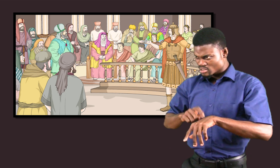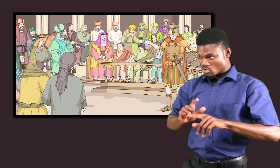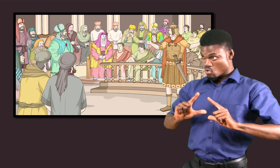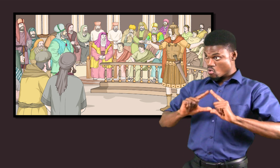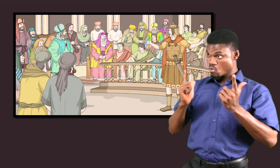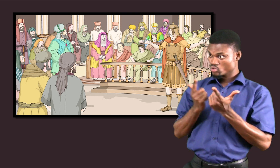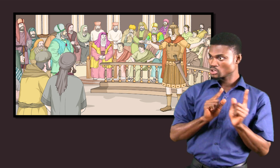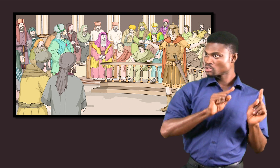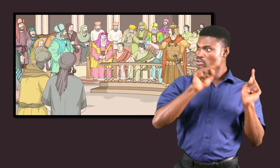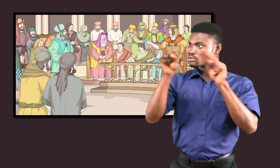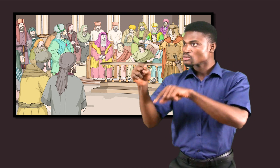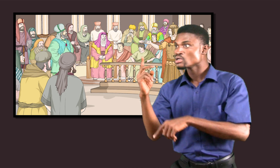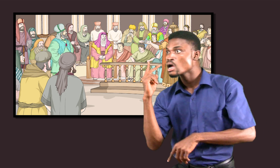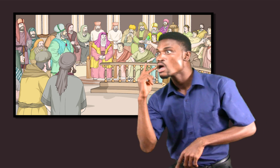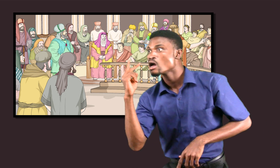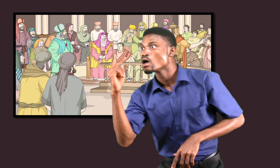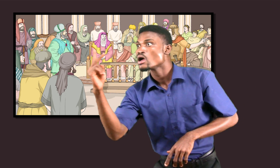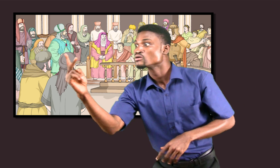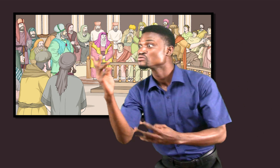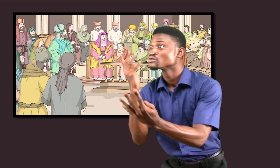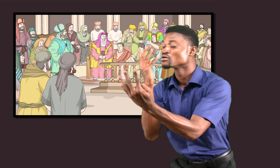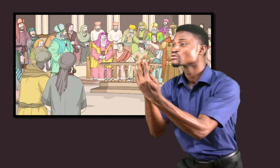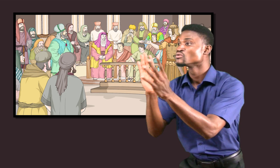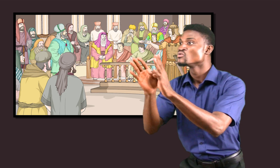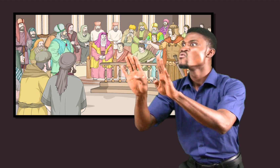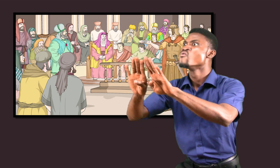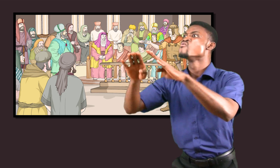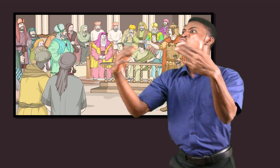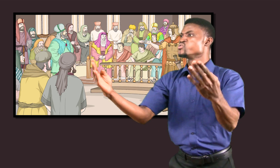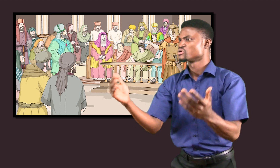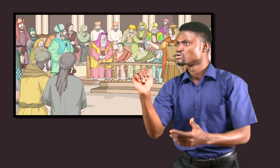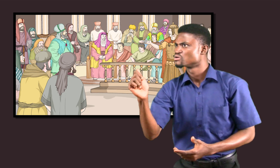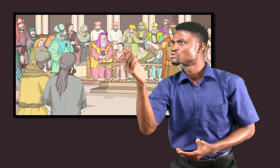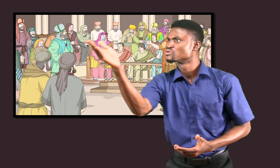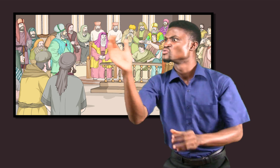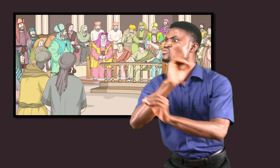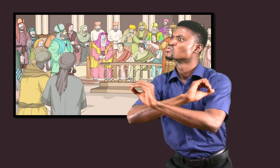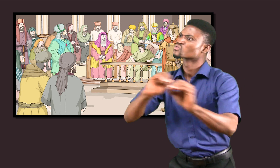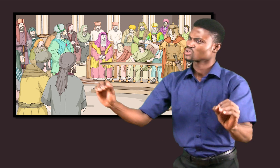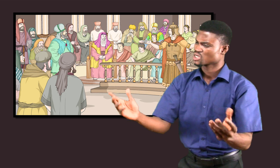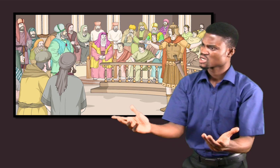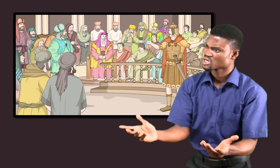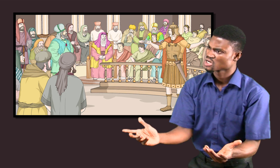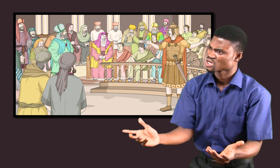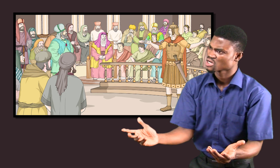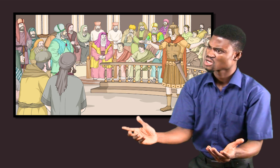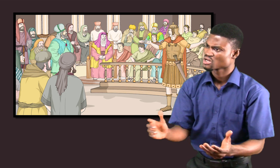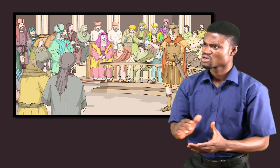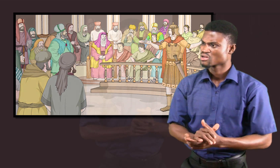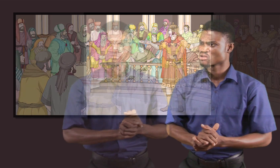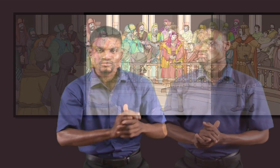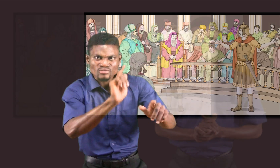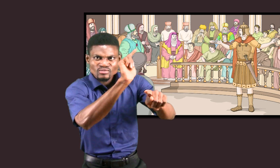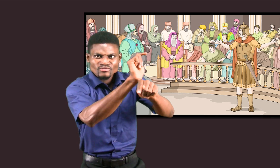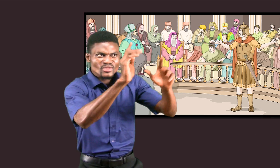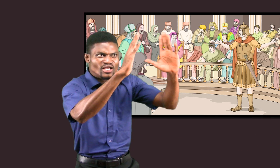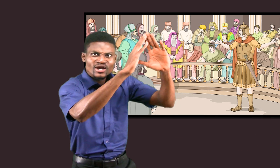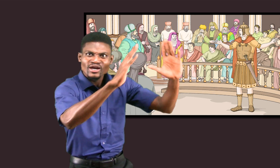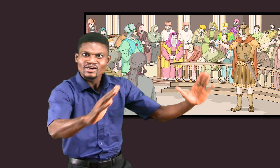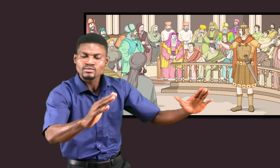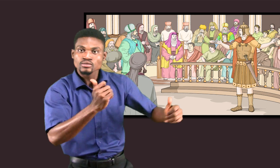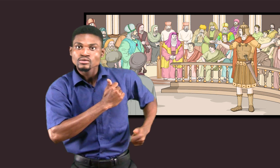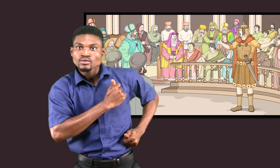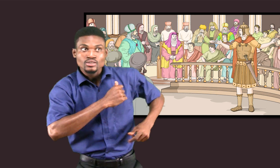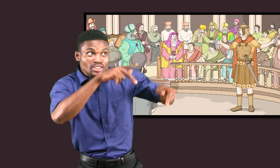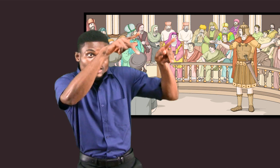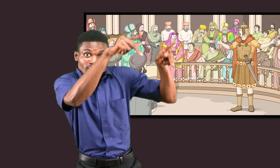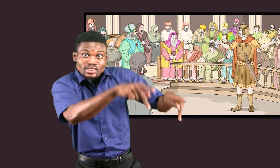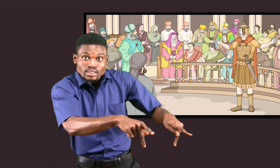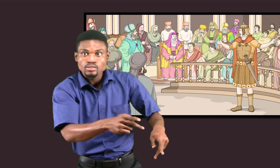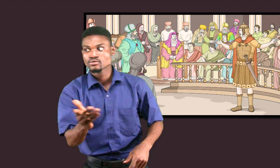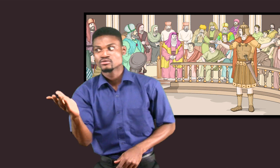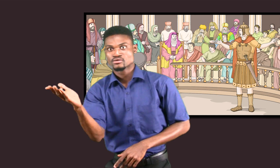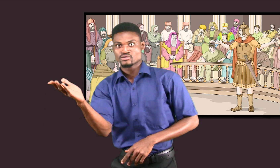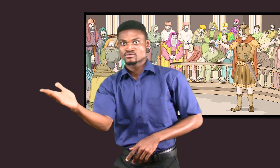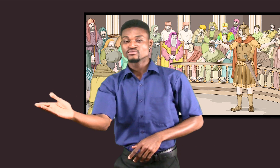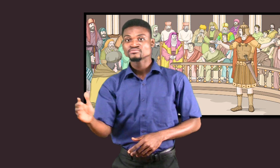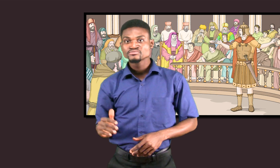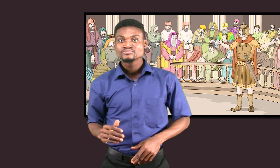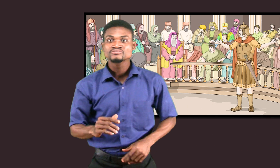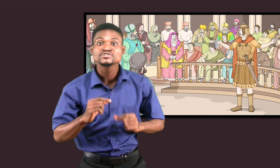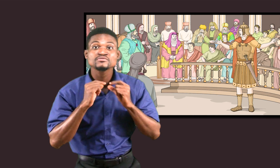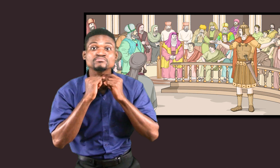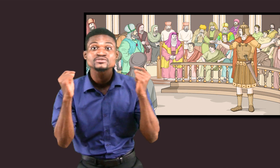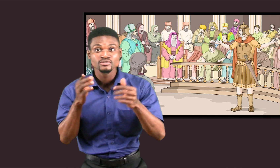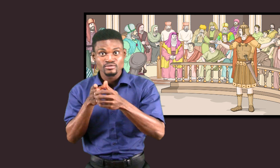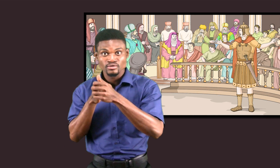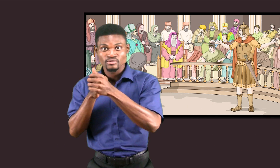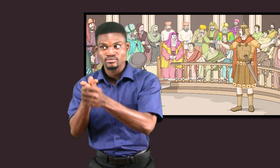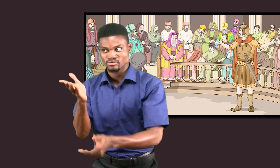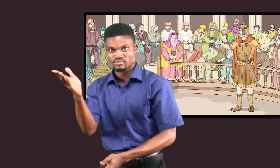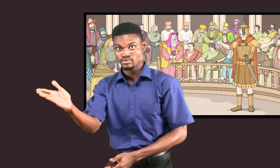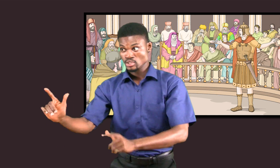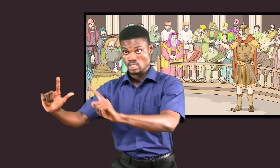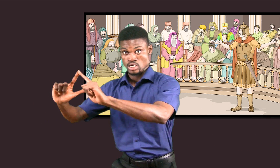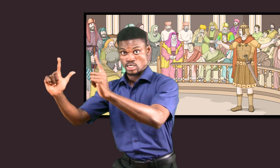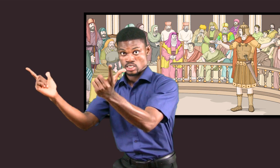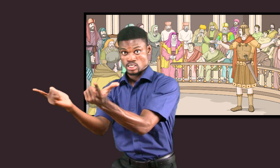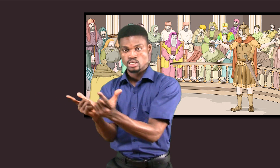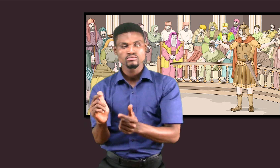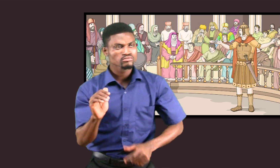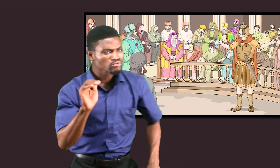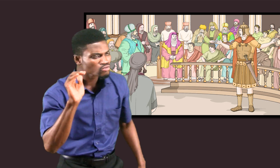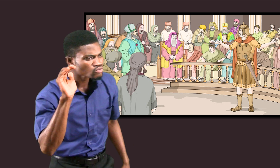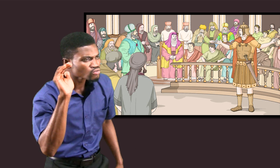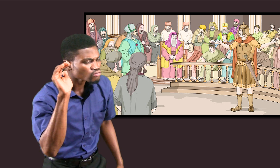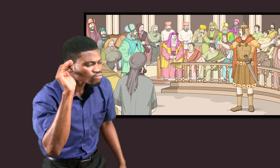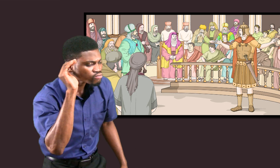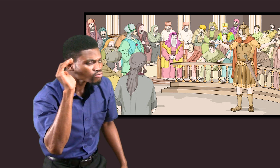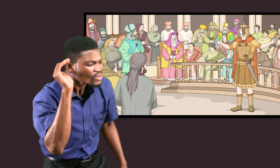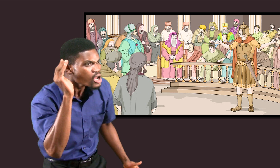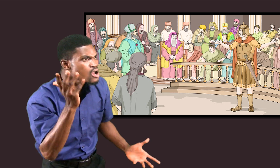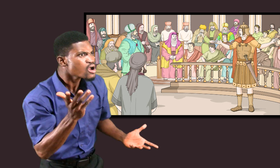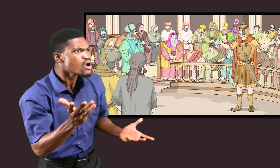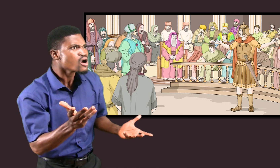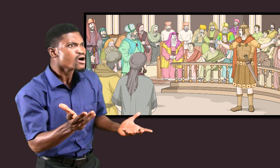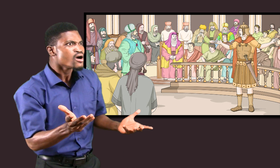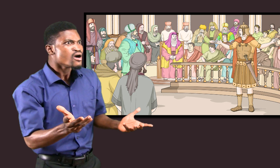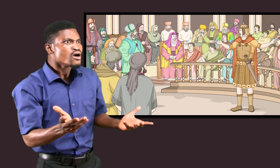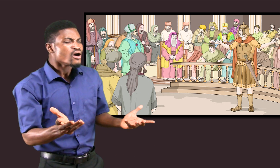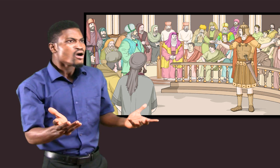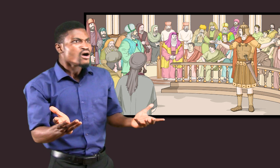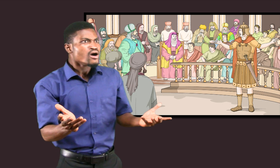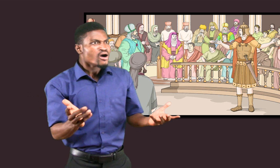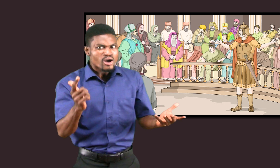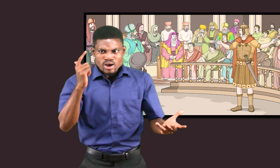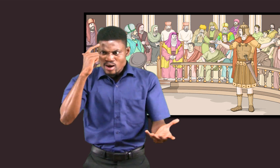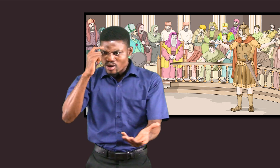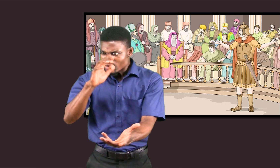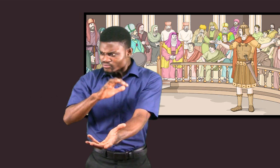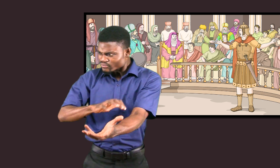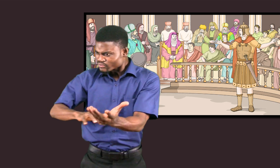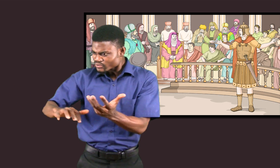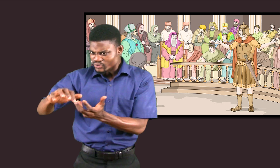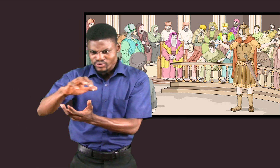but when we opened them, we found no one inside.”